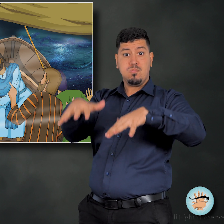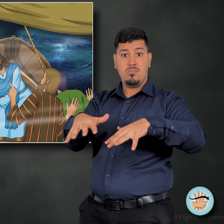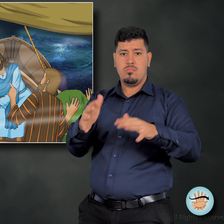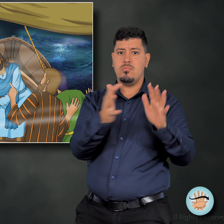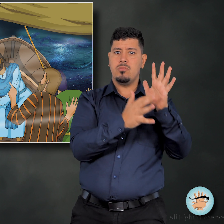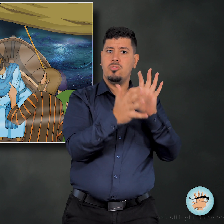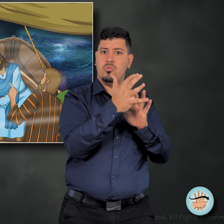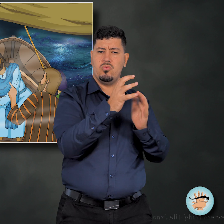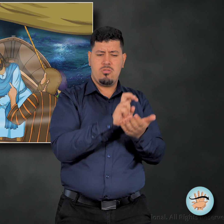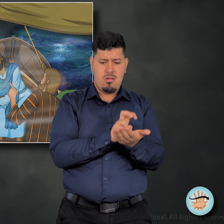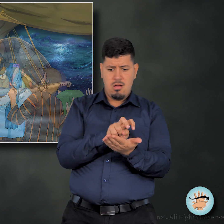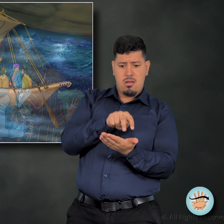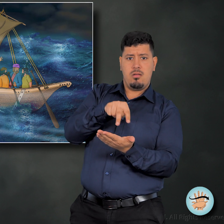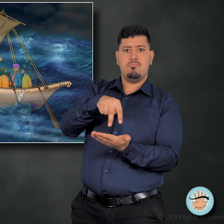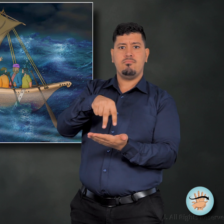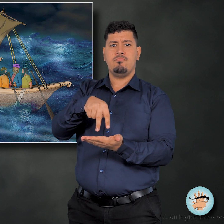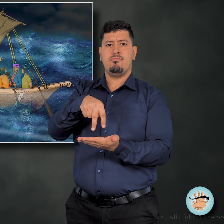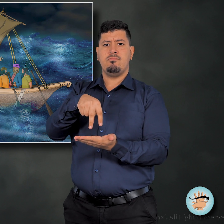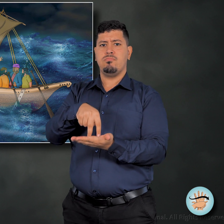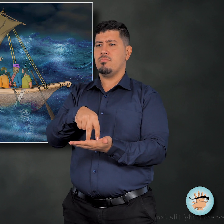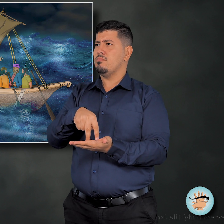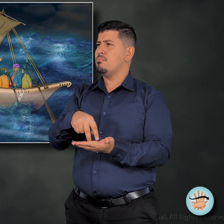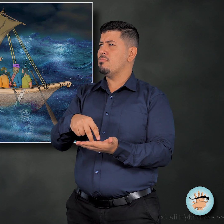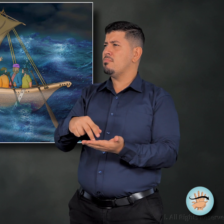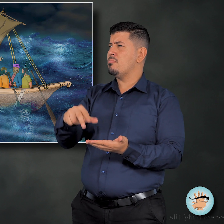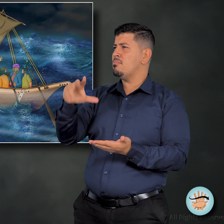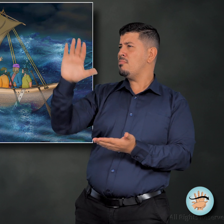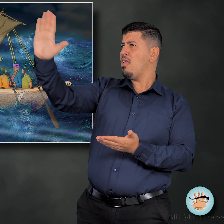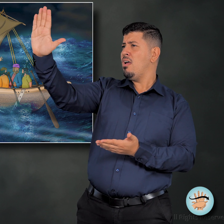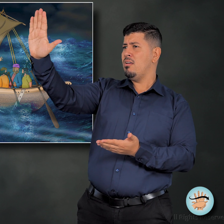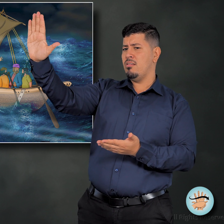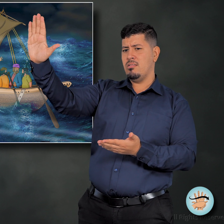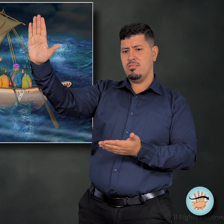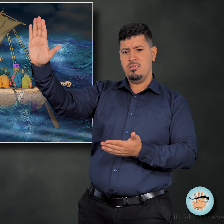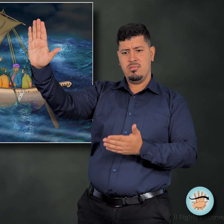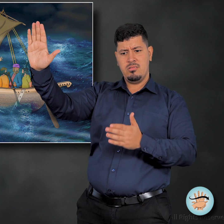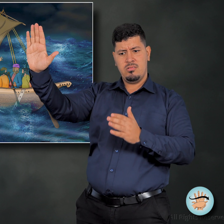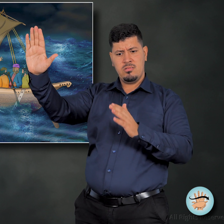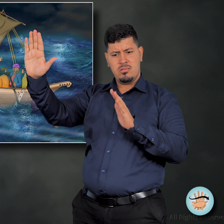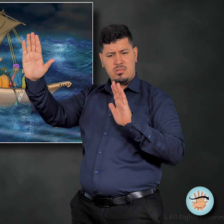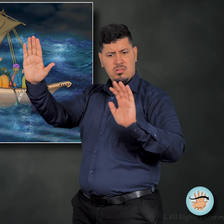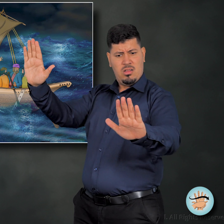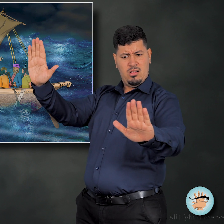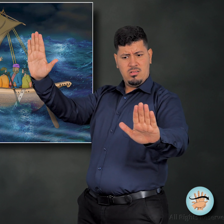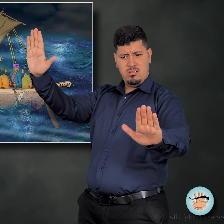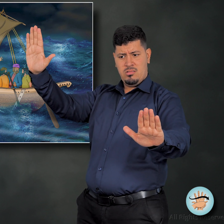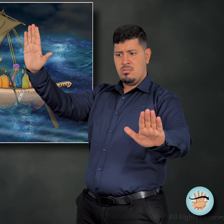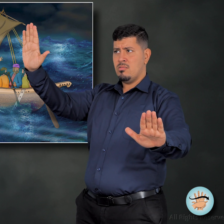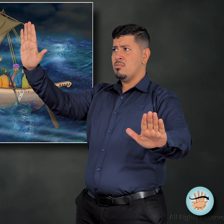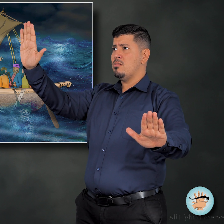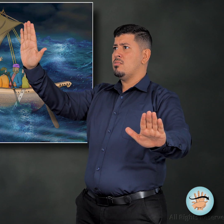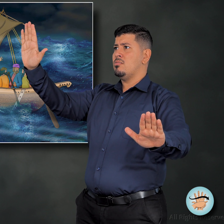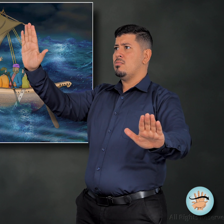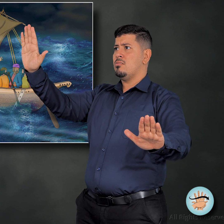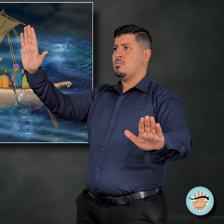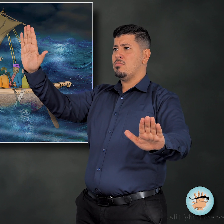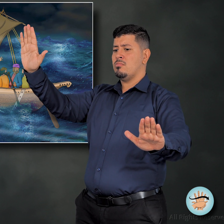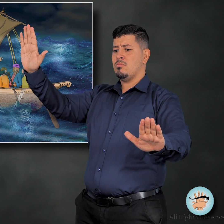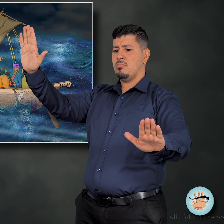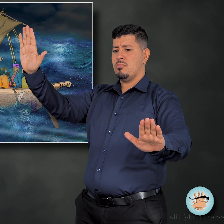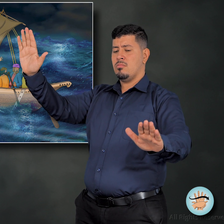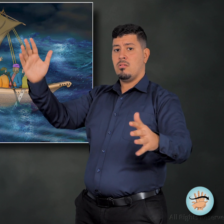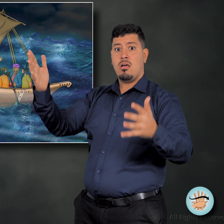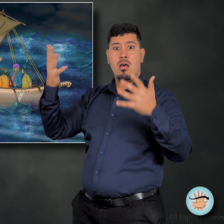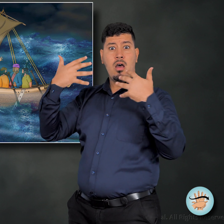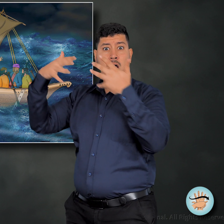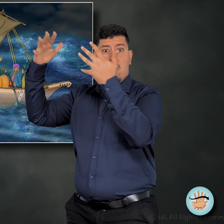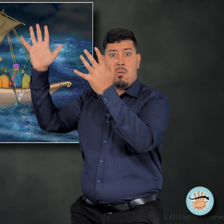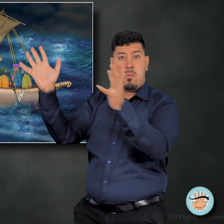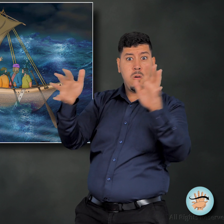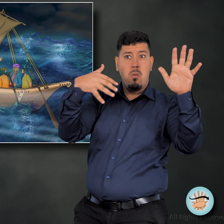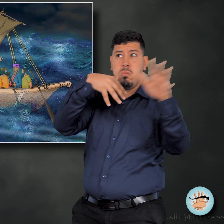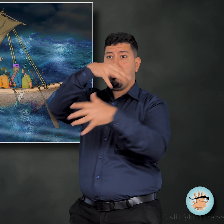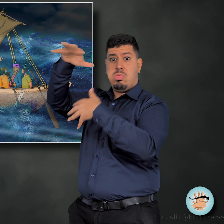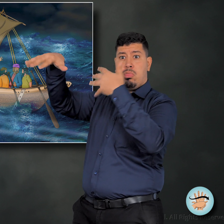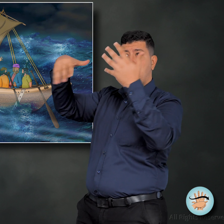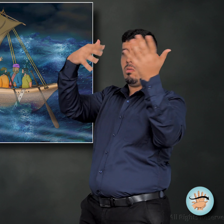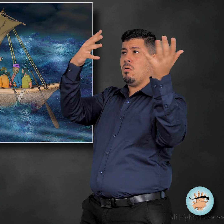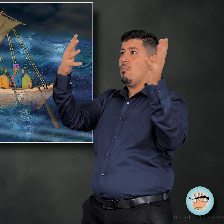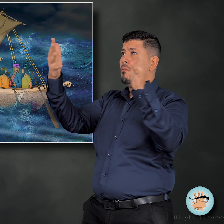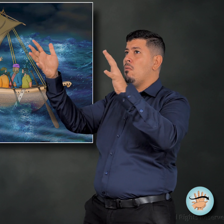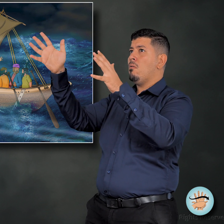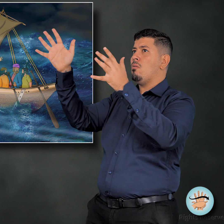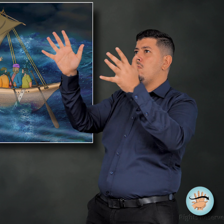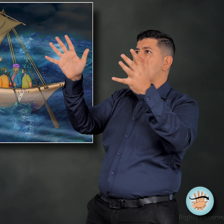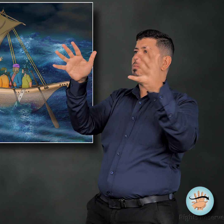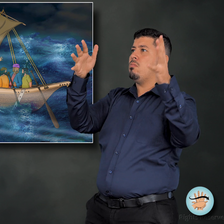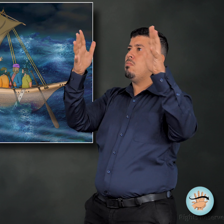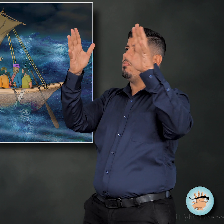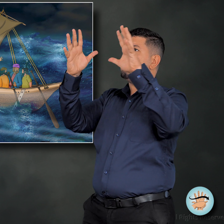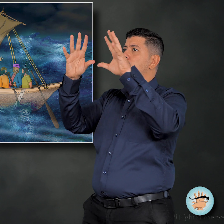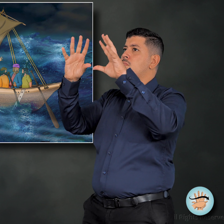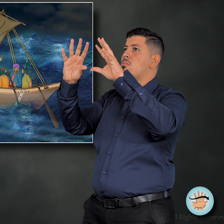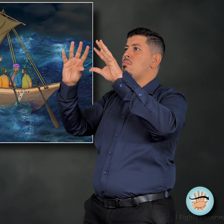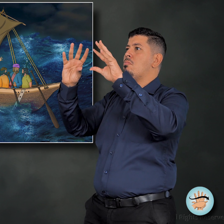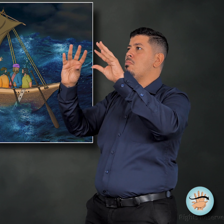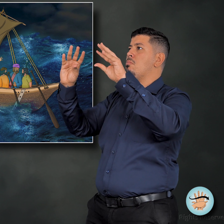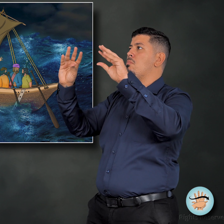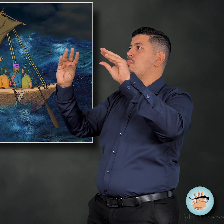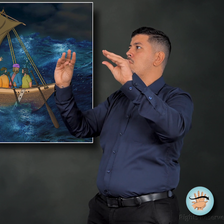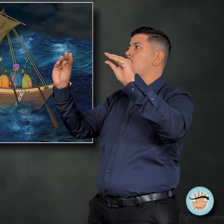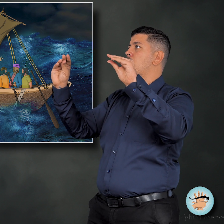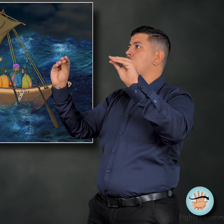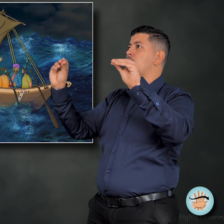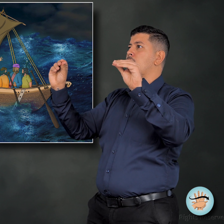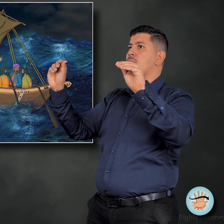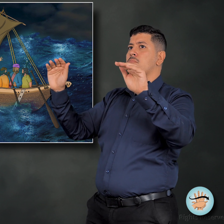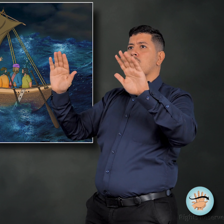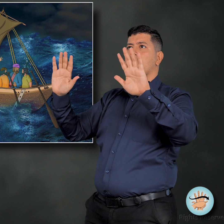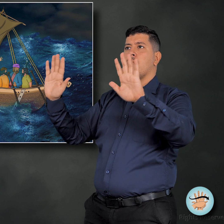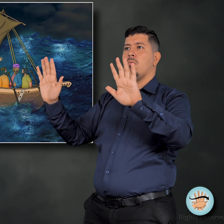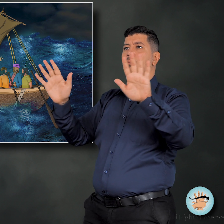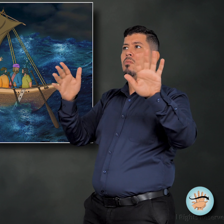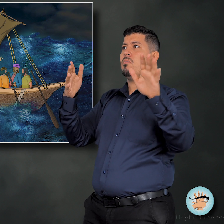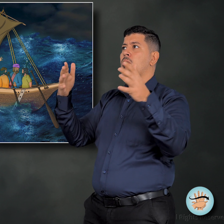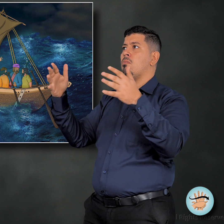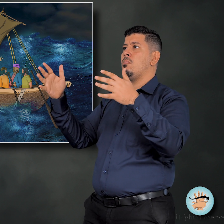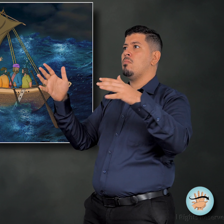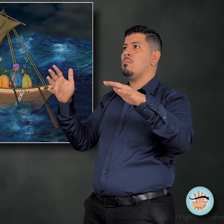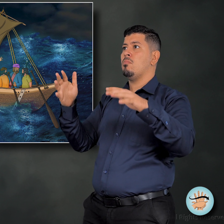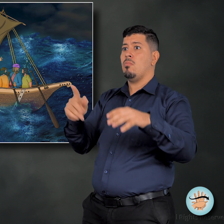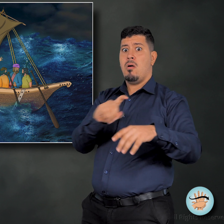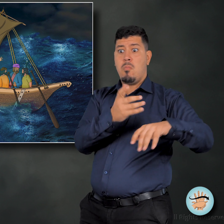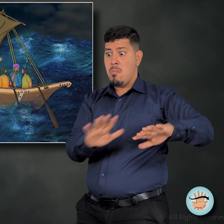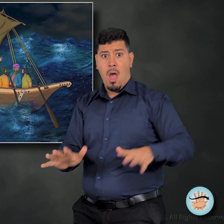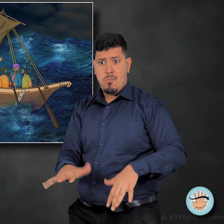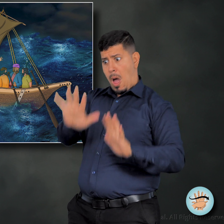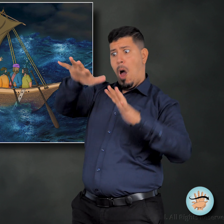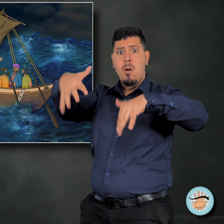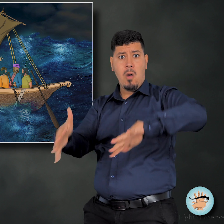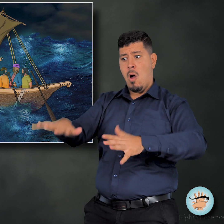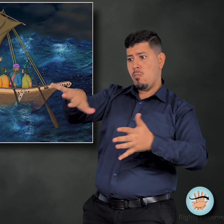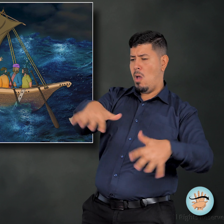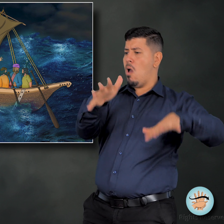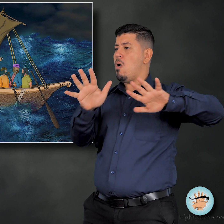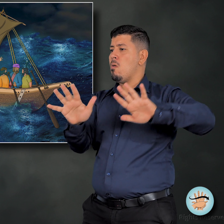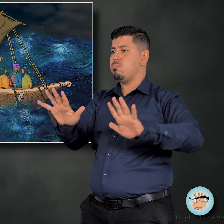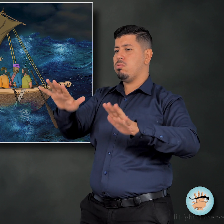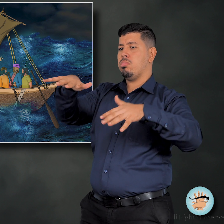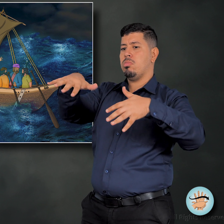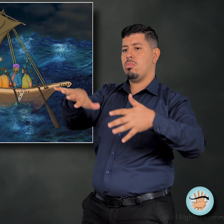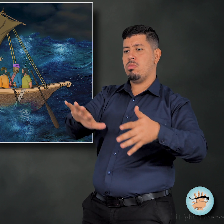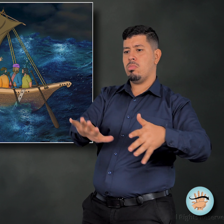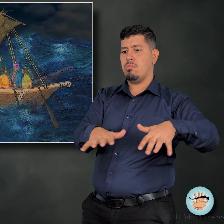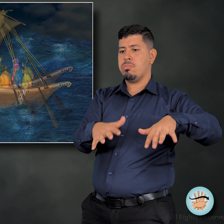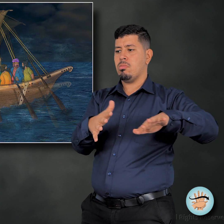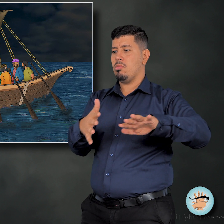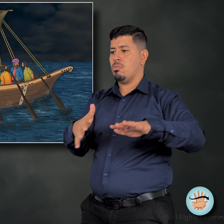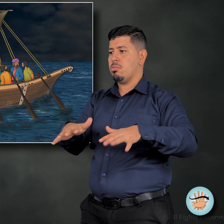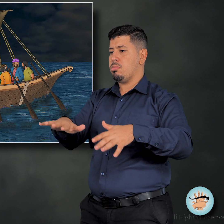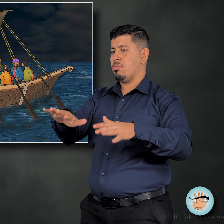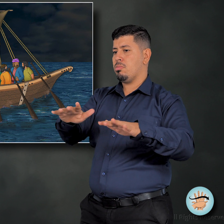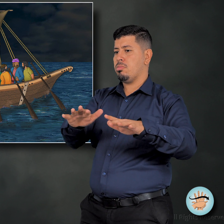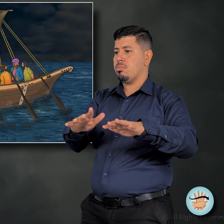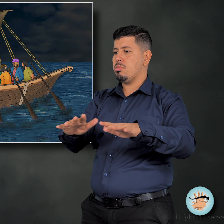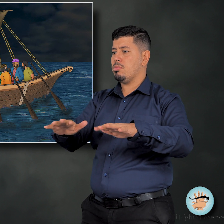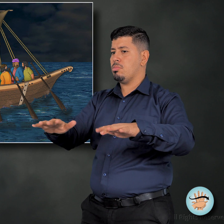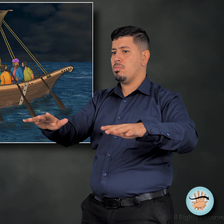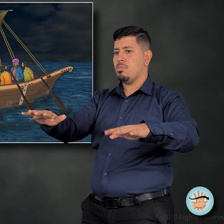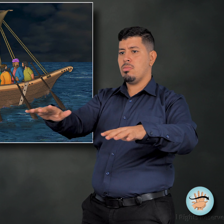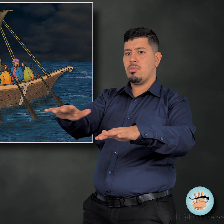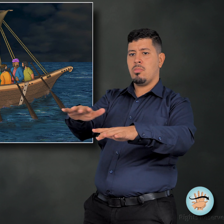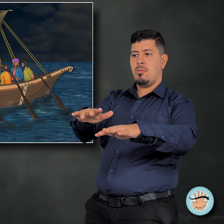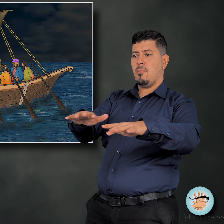Then Jesus got up and rebuked the wind and the sea. “Silence!” He commanded. “Be still!”